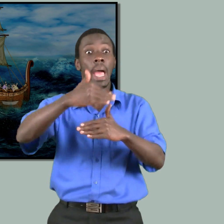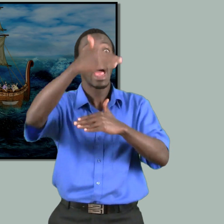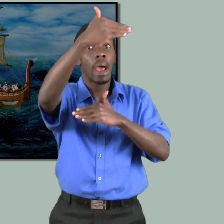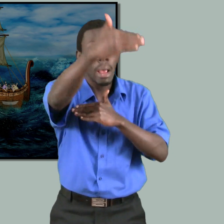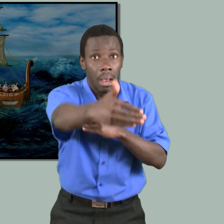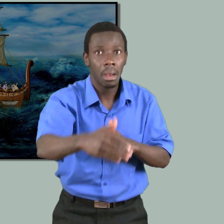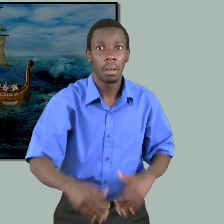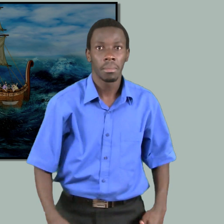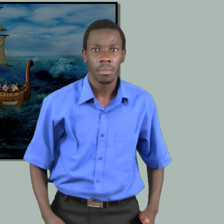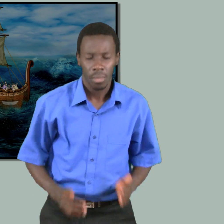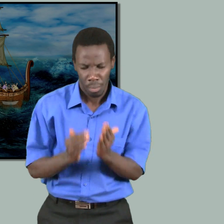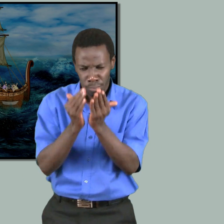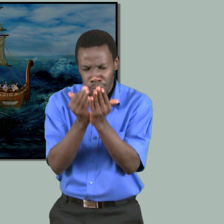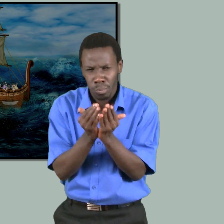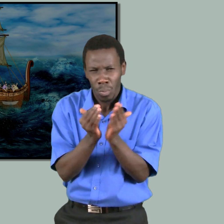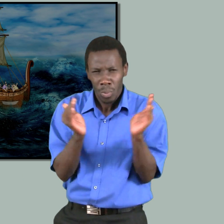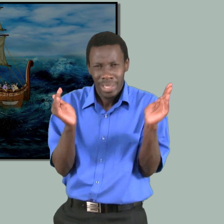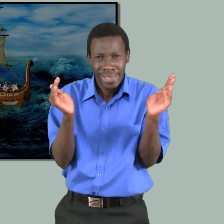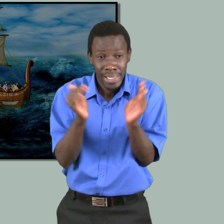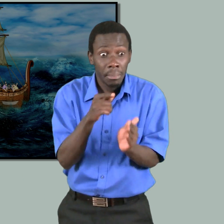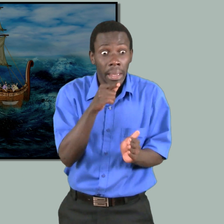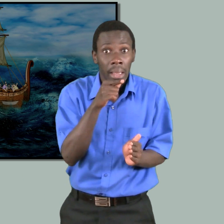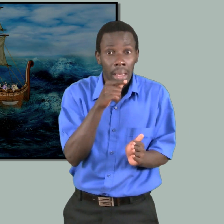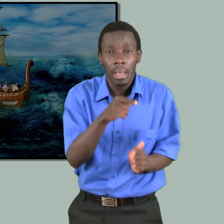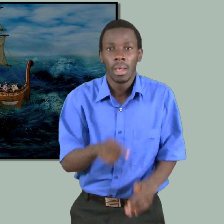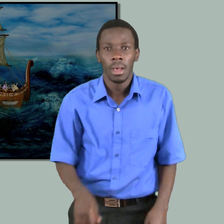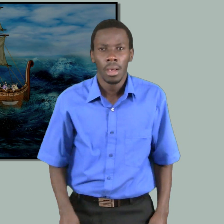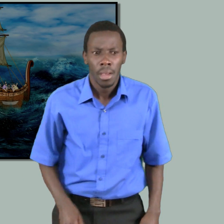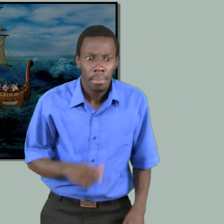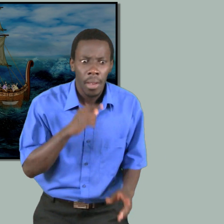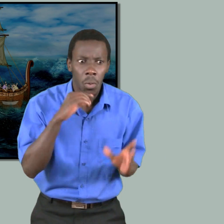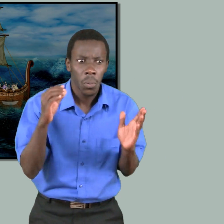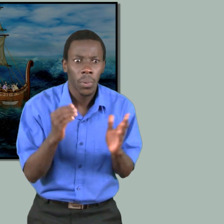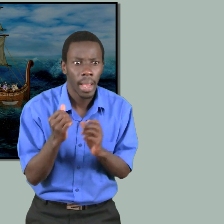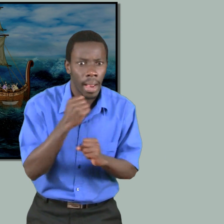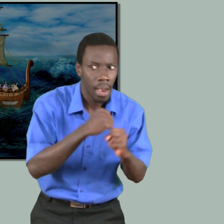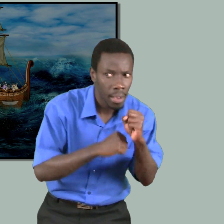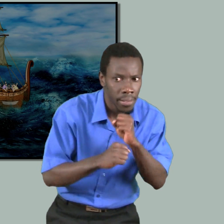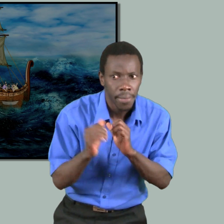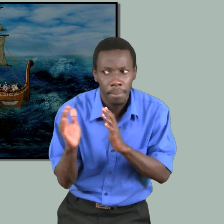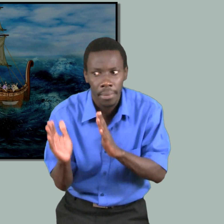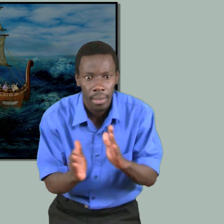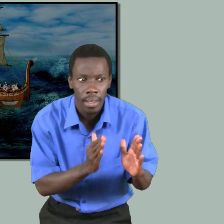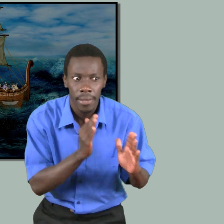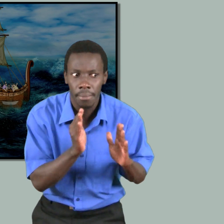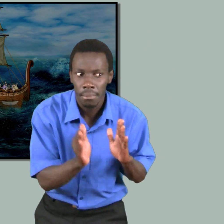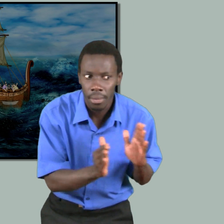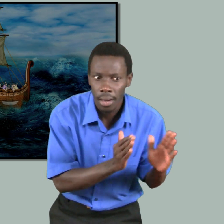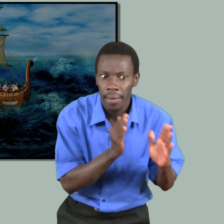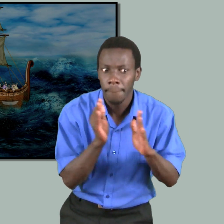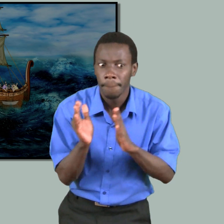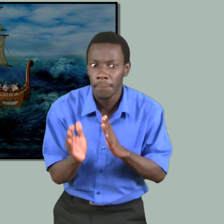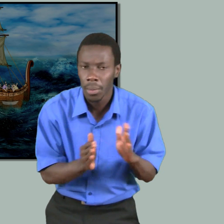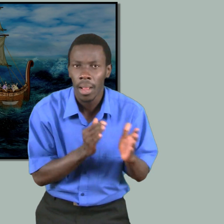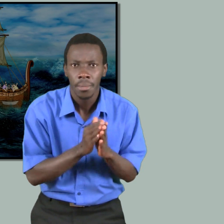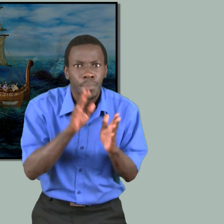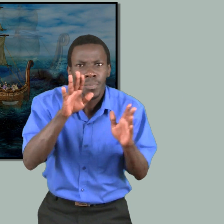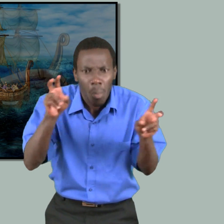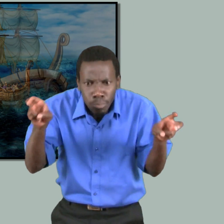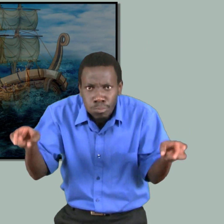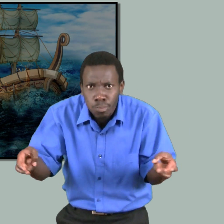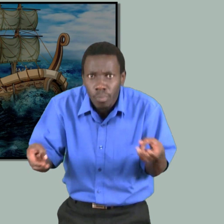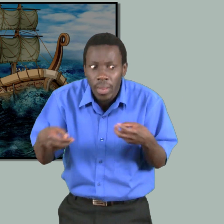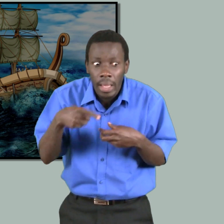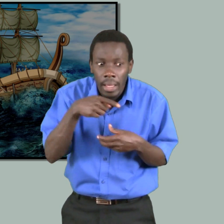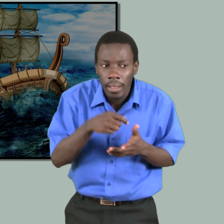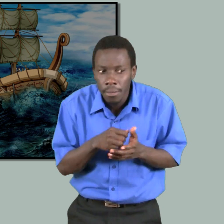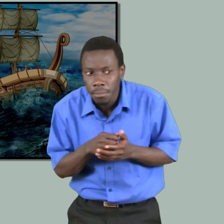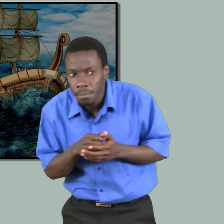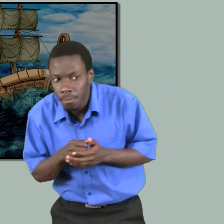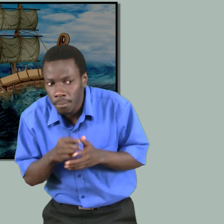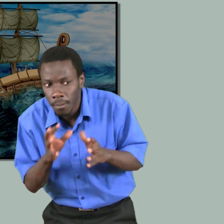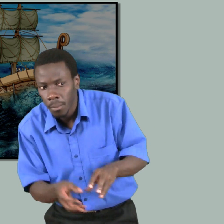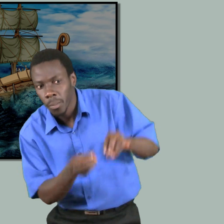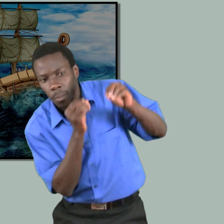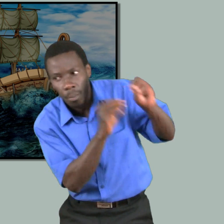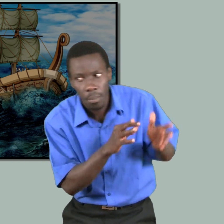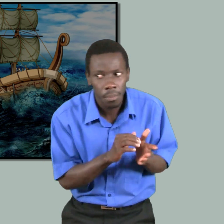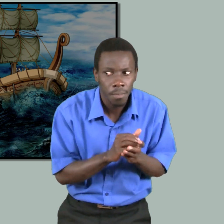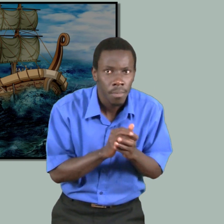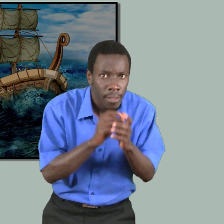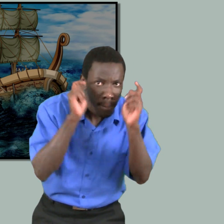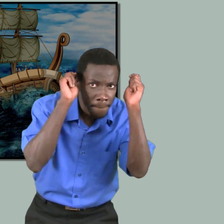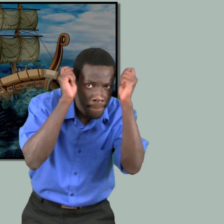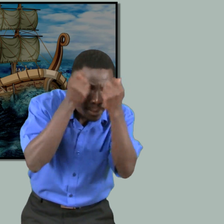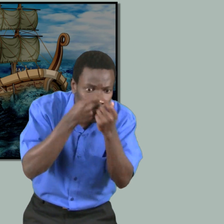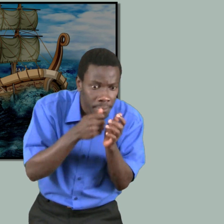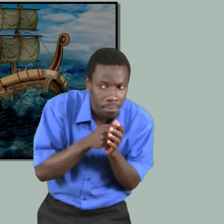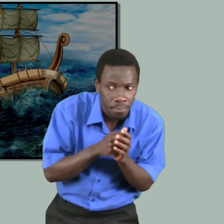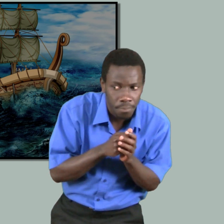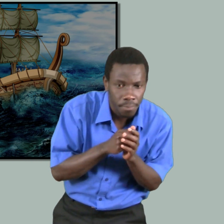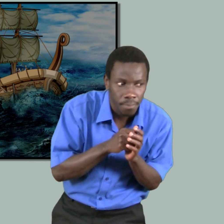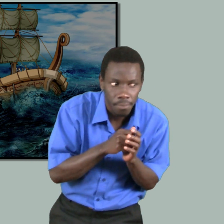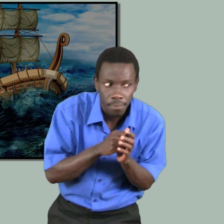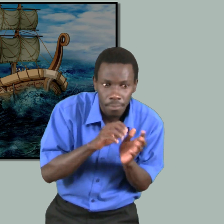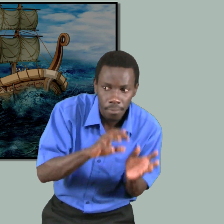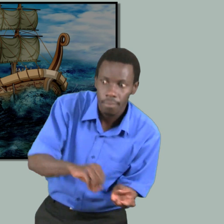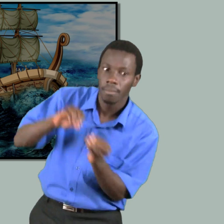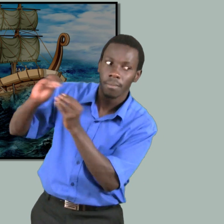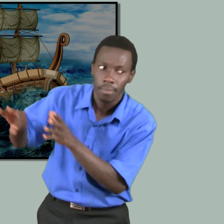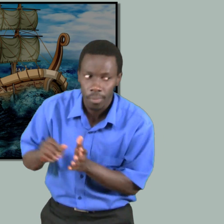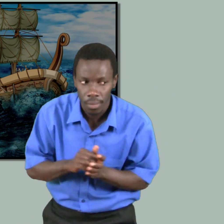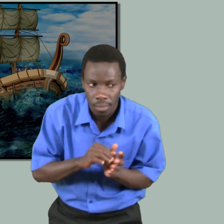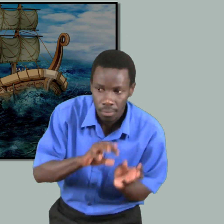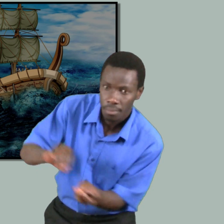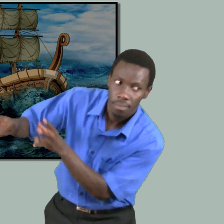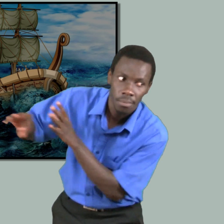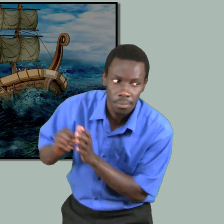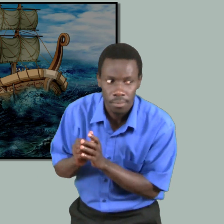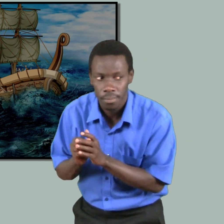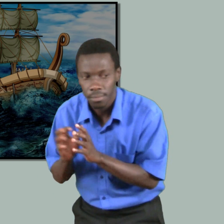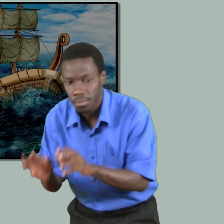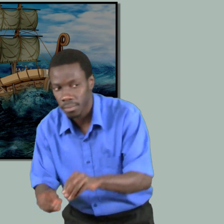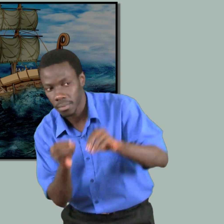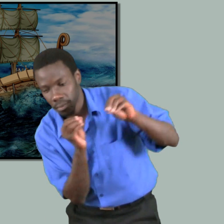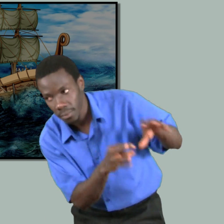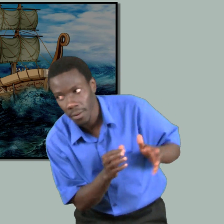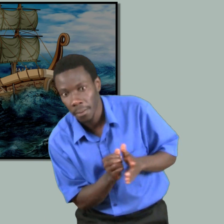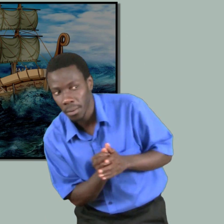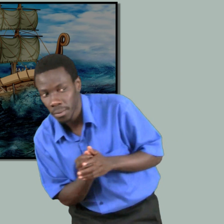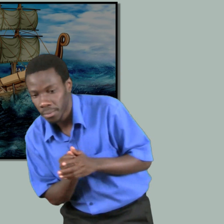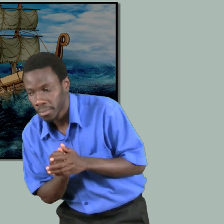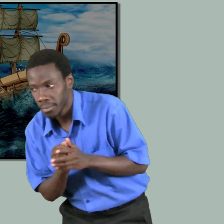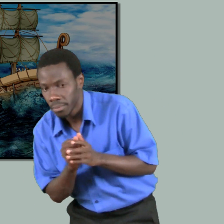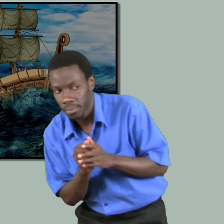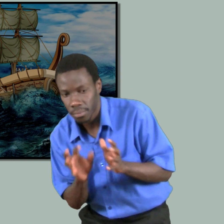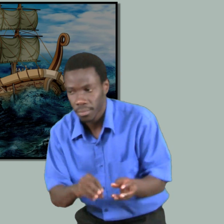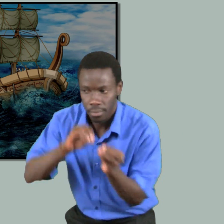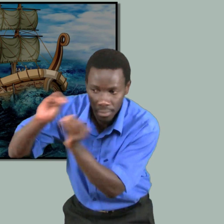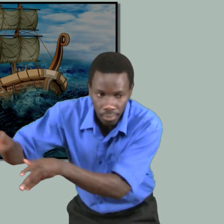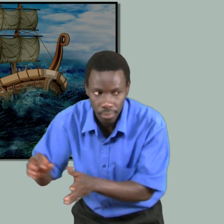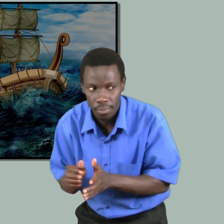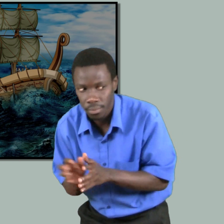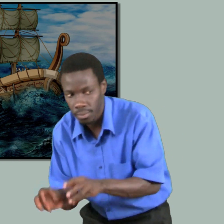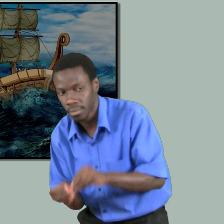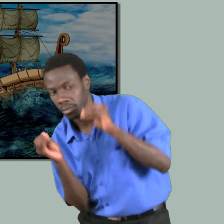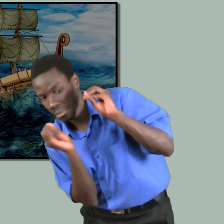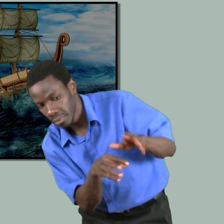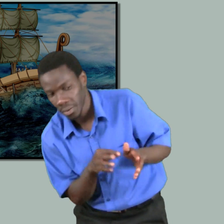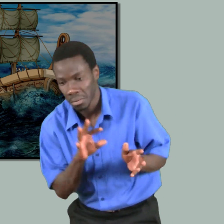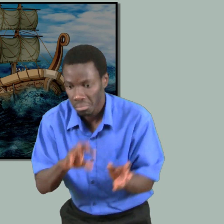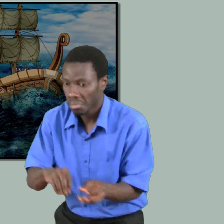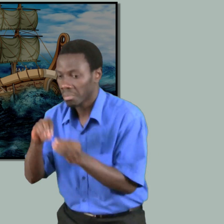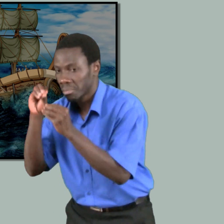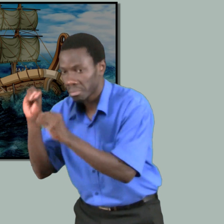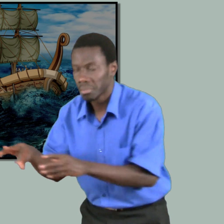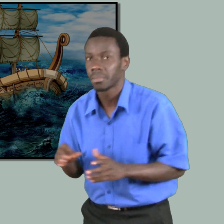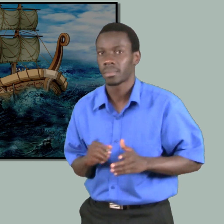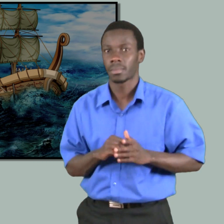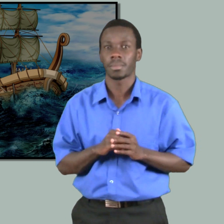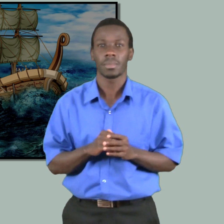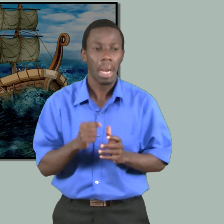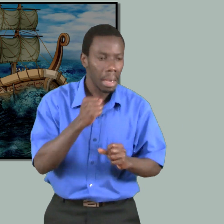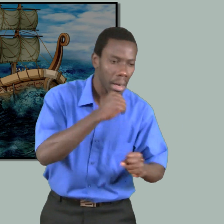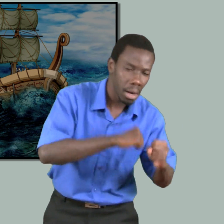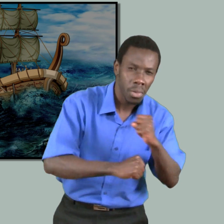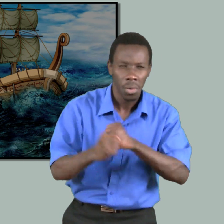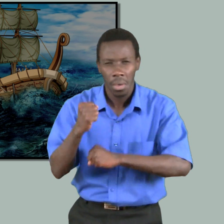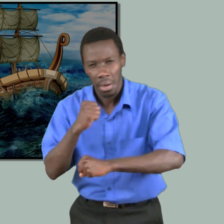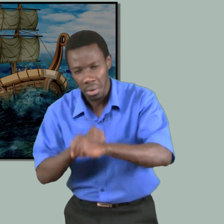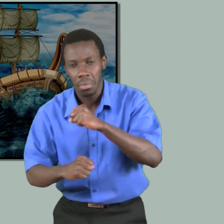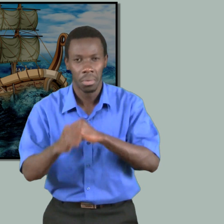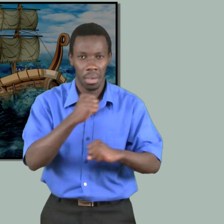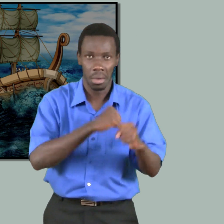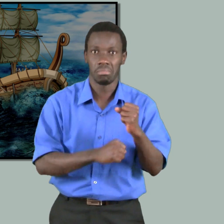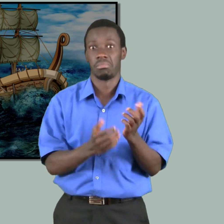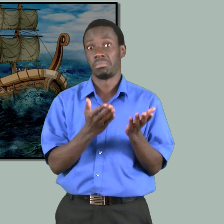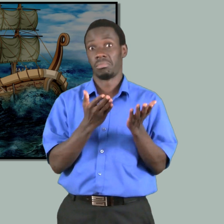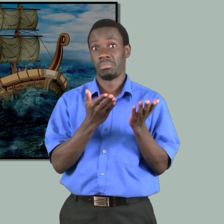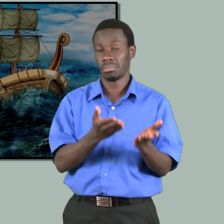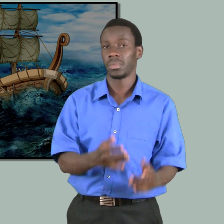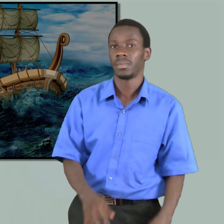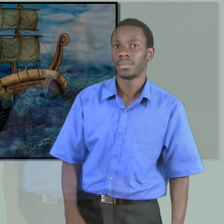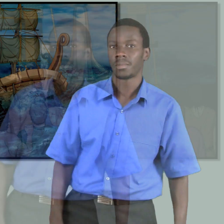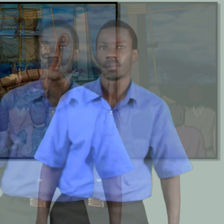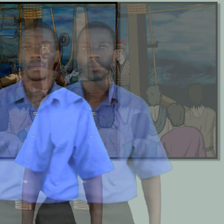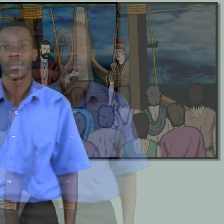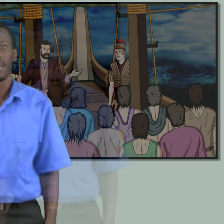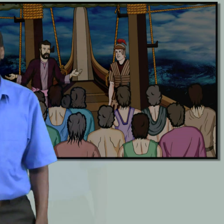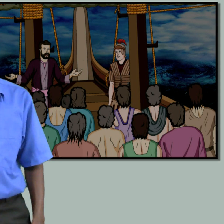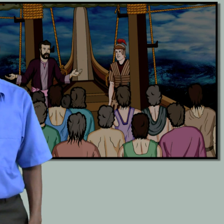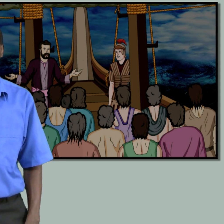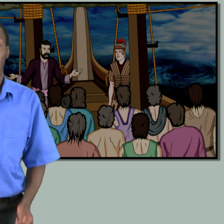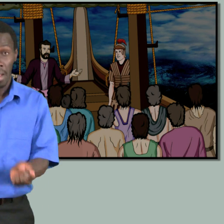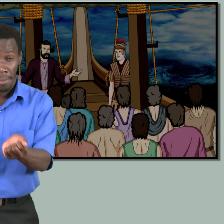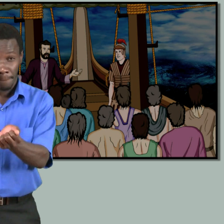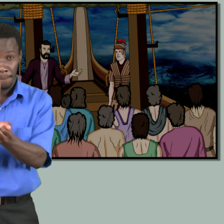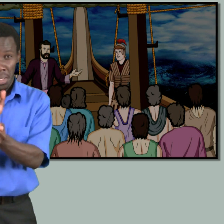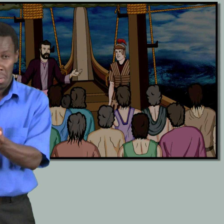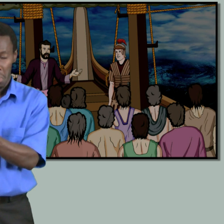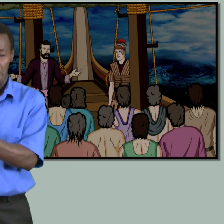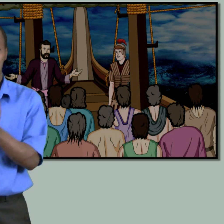Pretending to lower anchors from the bow, they let the lifeboat down into the sea.